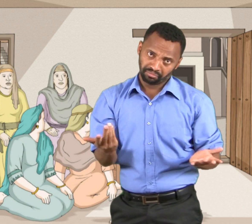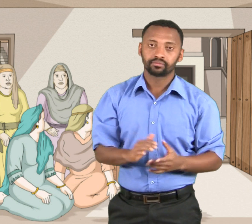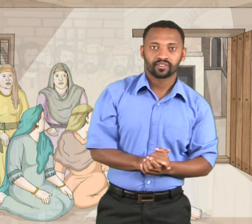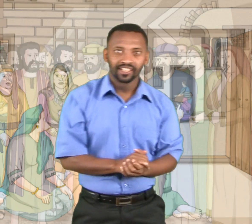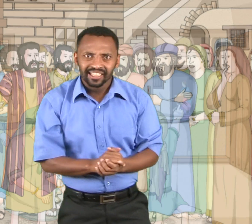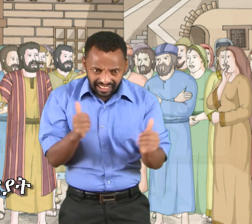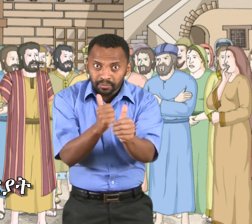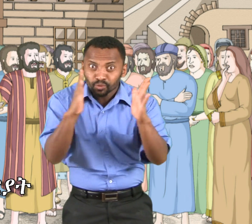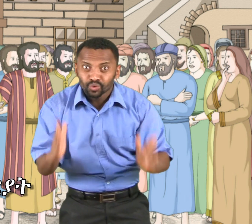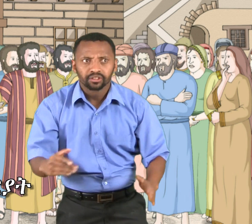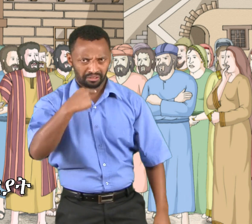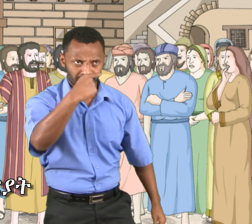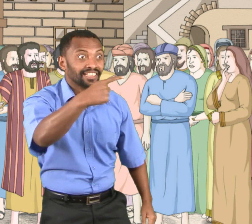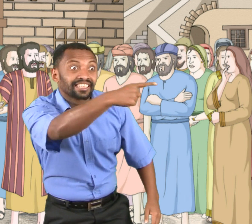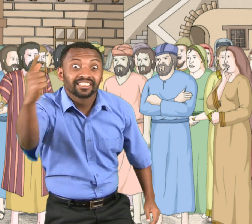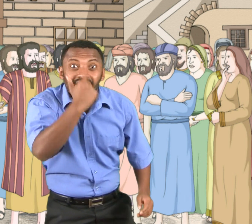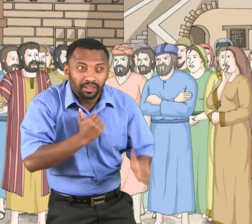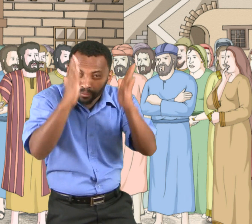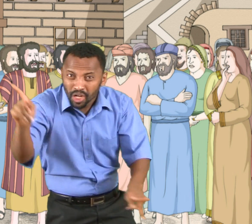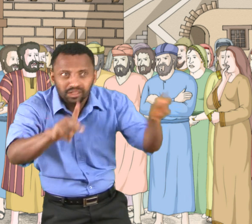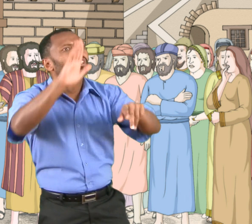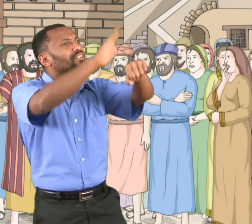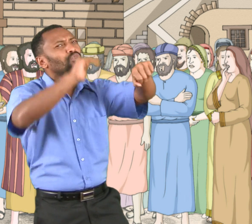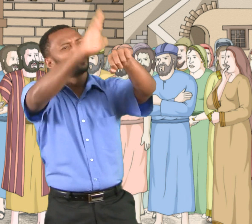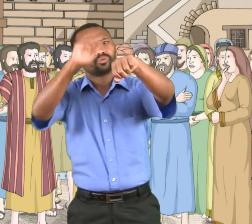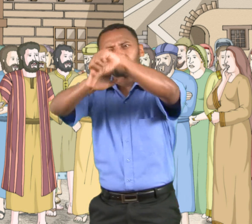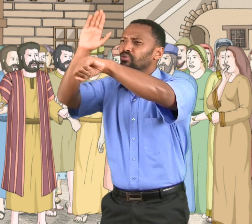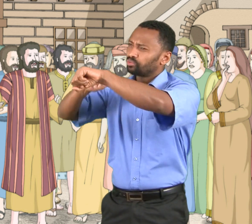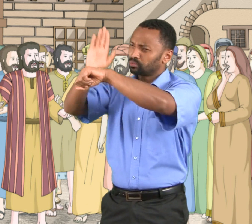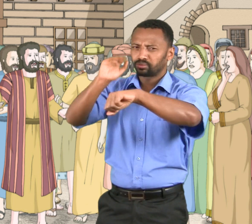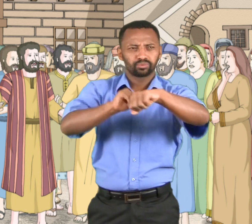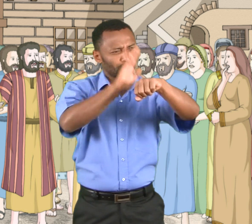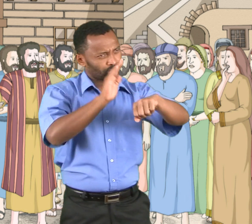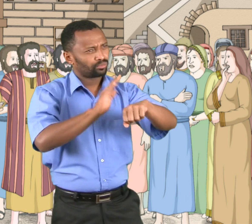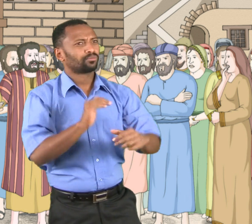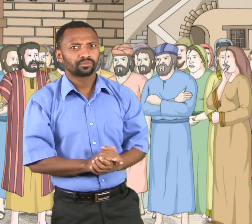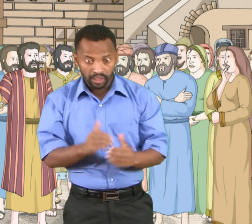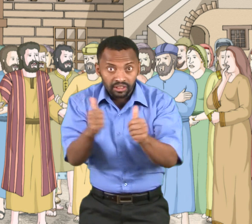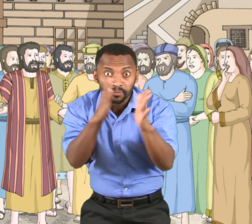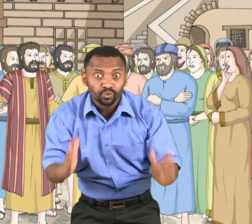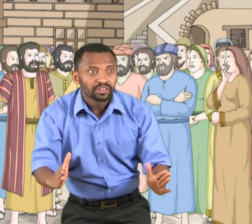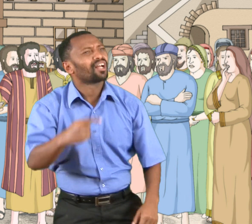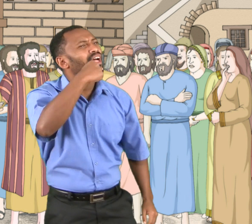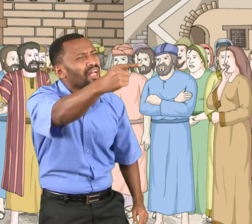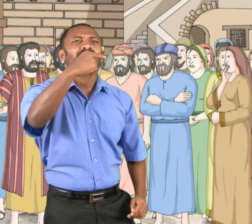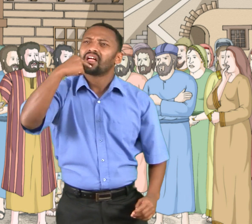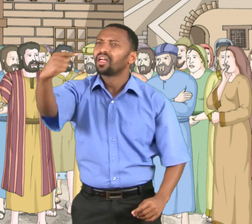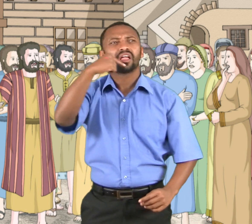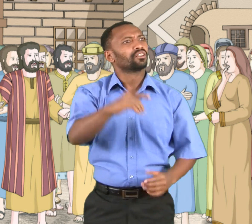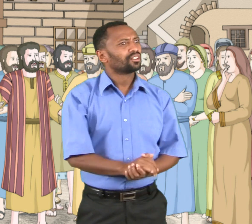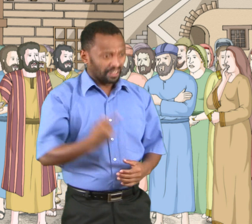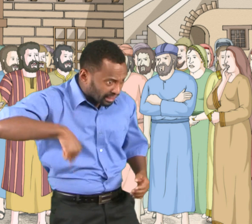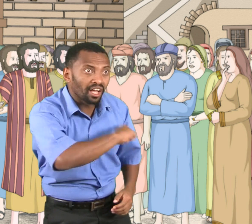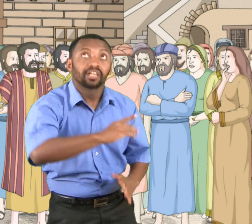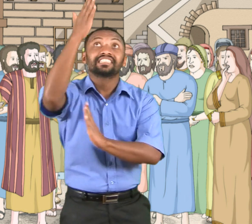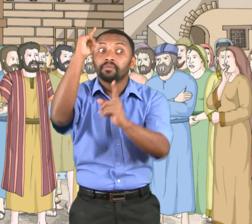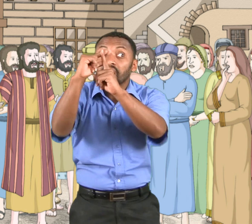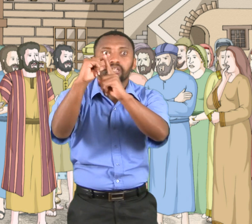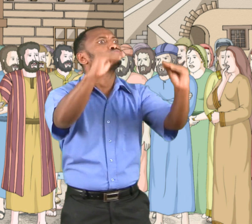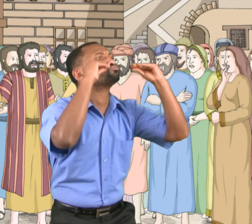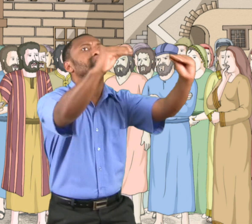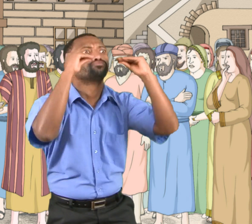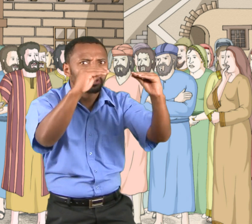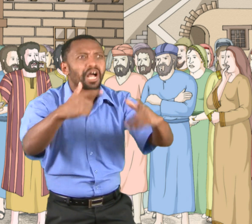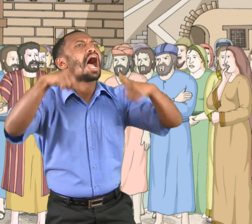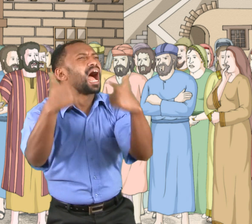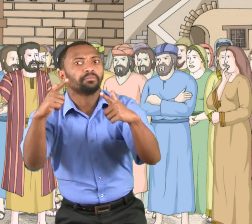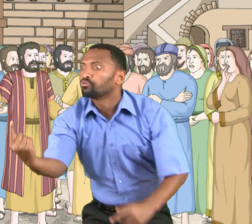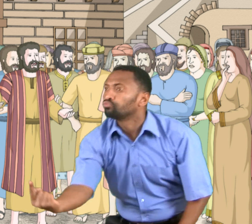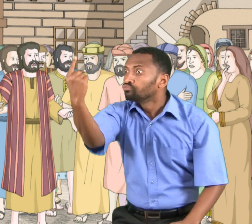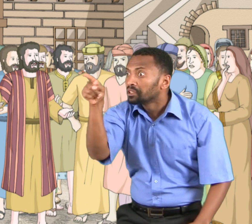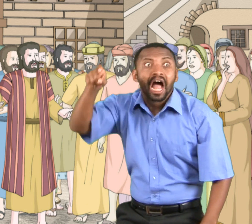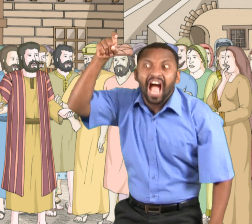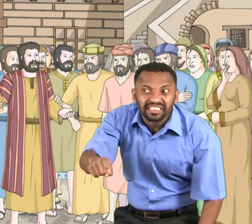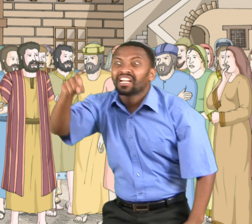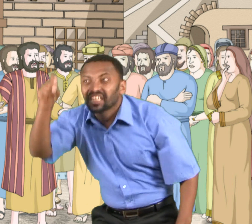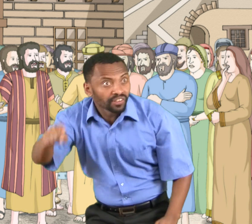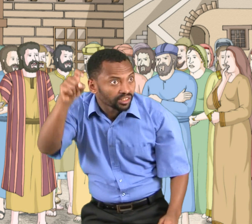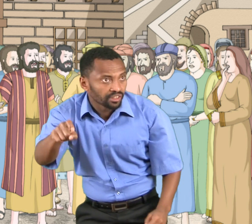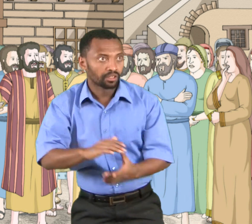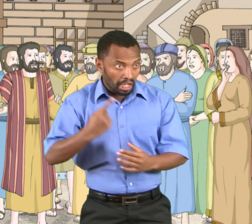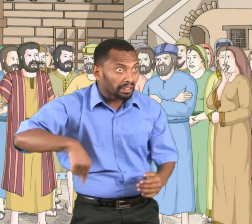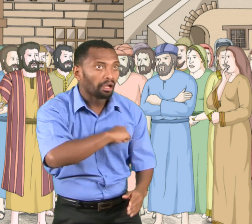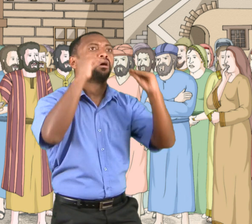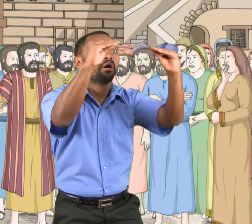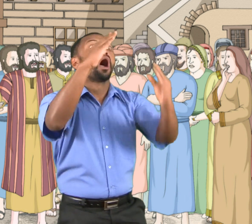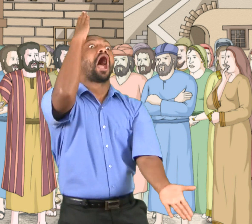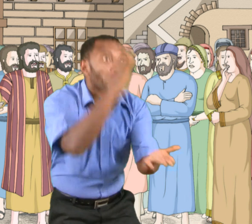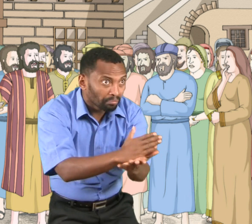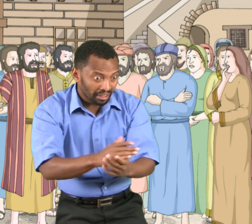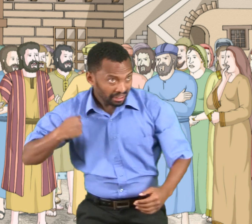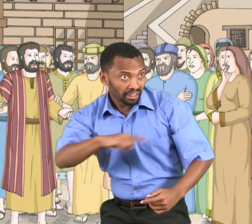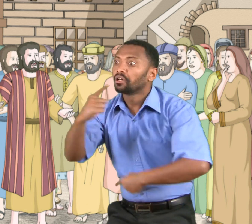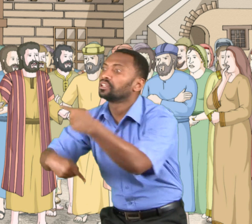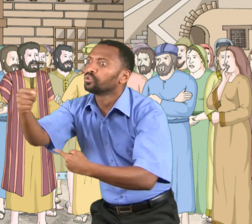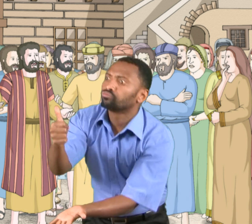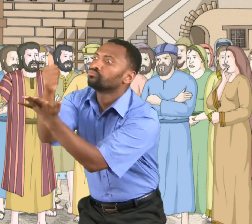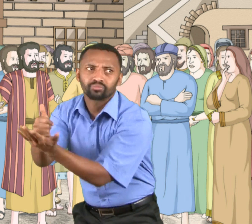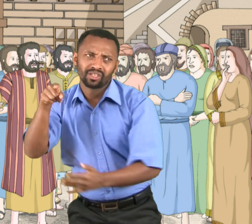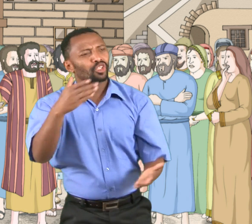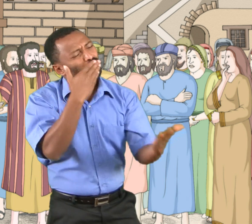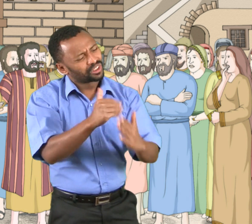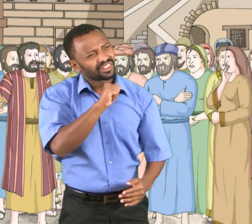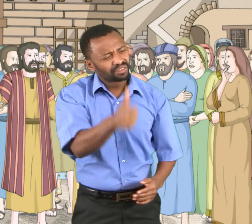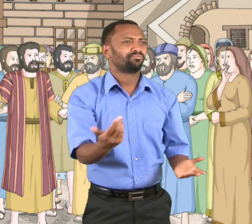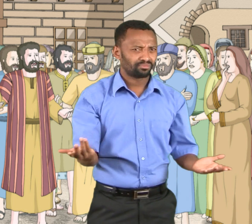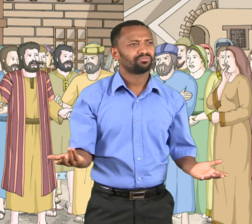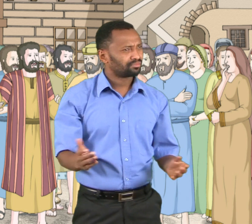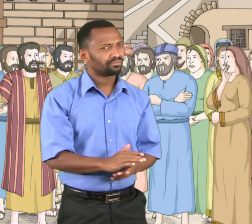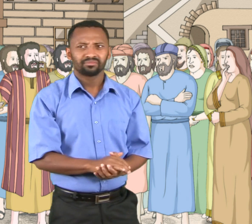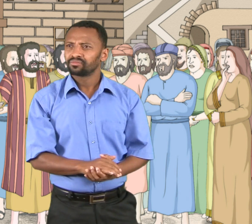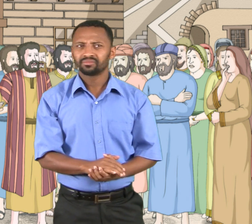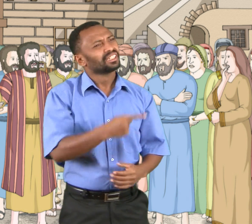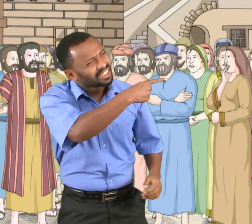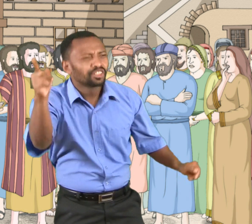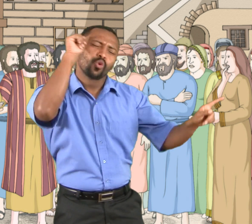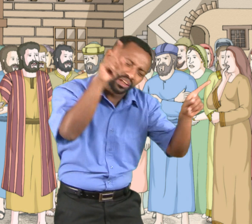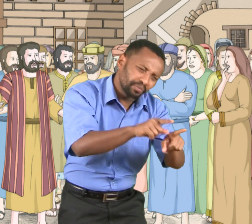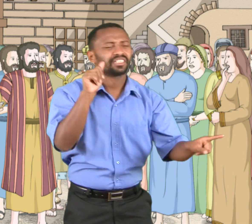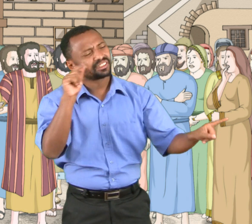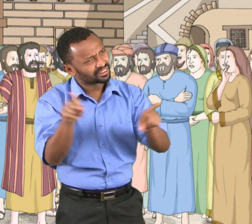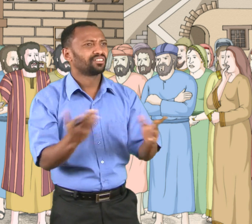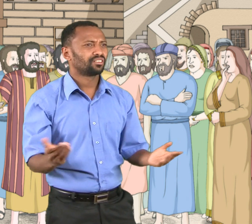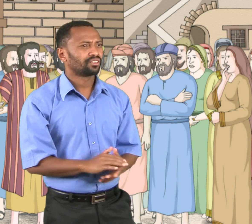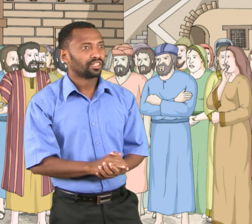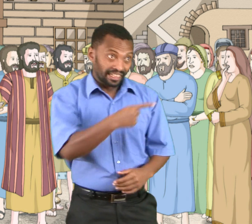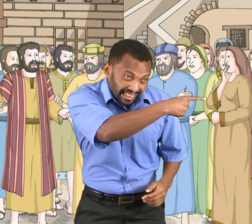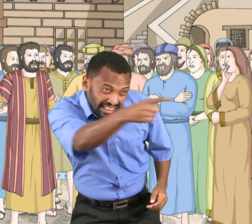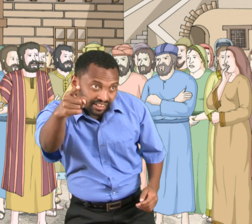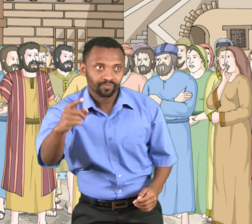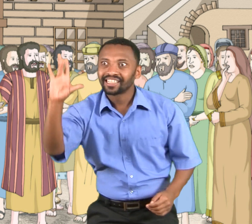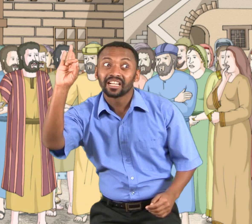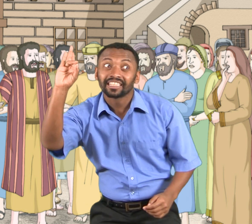So the Twelve summoned all the disciples and said, “It is unacceptable for us to neglect the word of God in order to wait on tables.